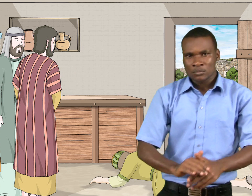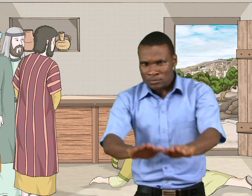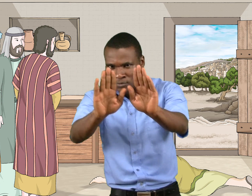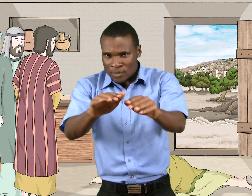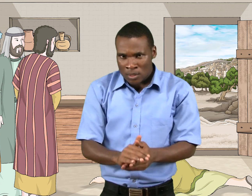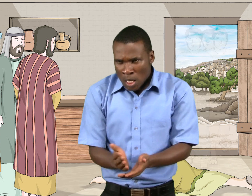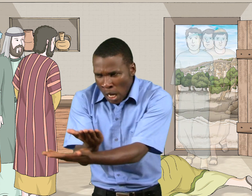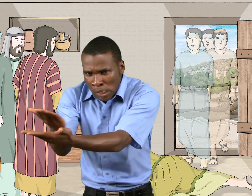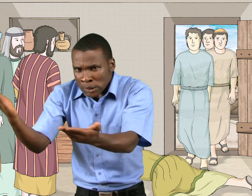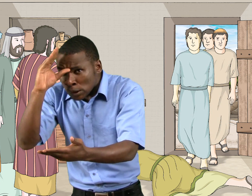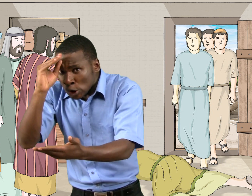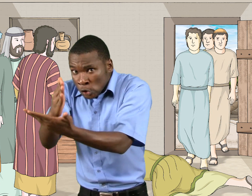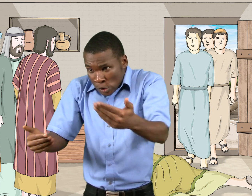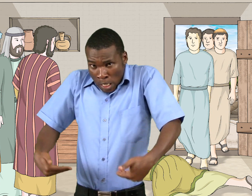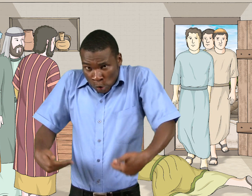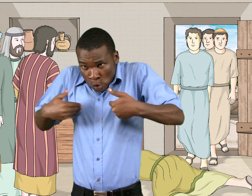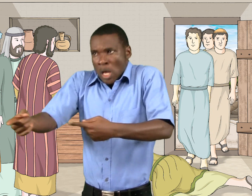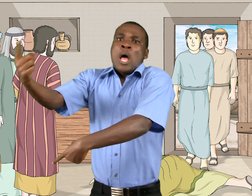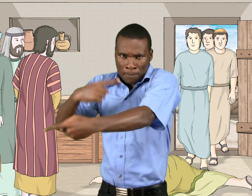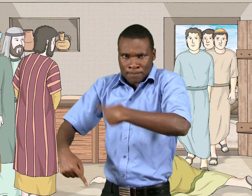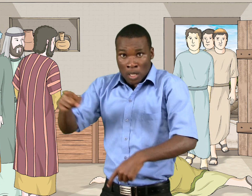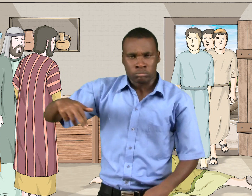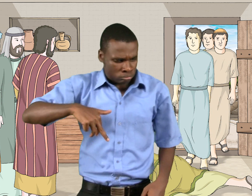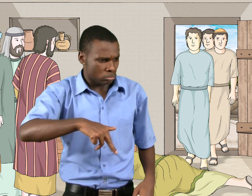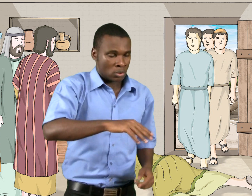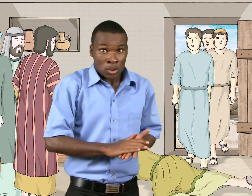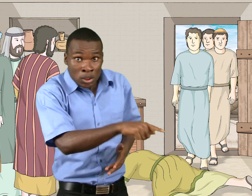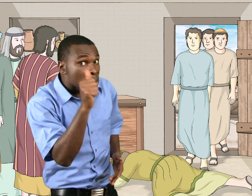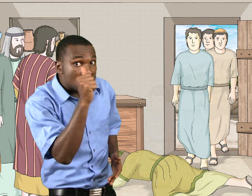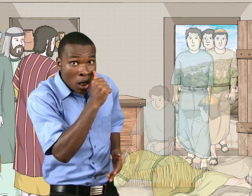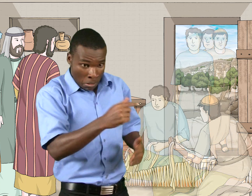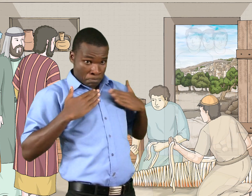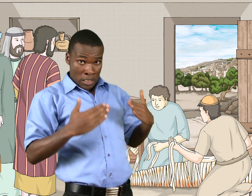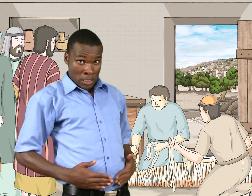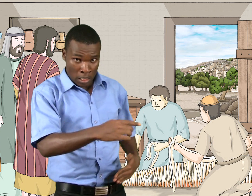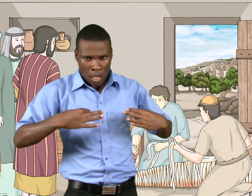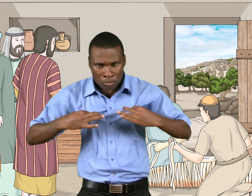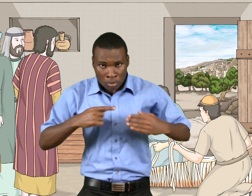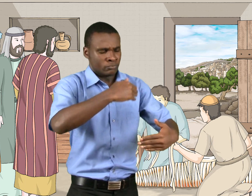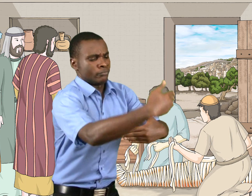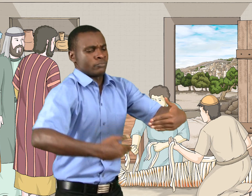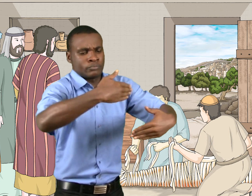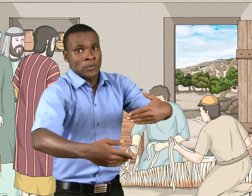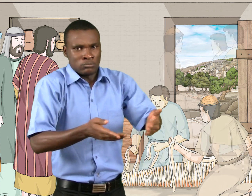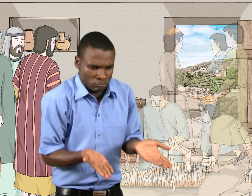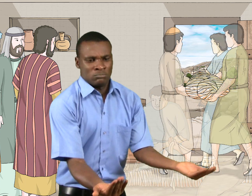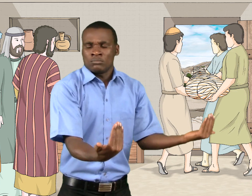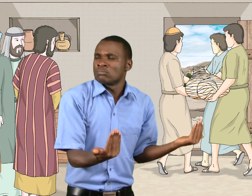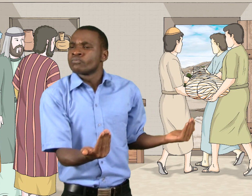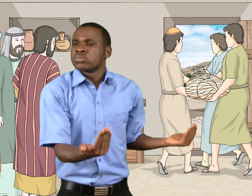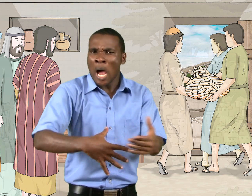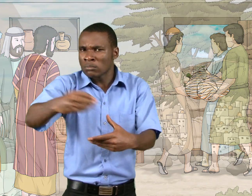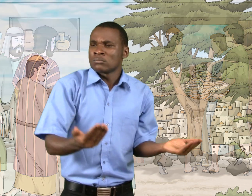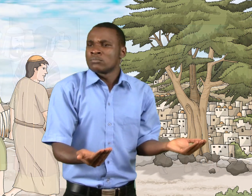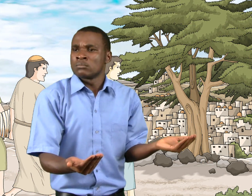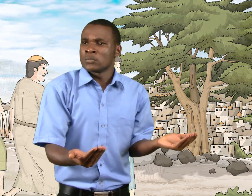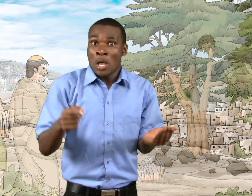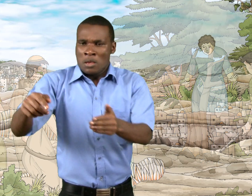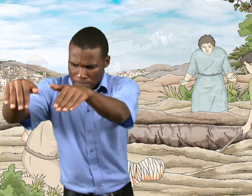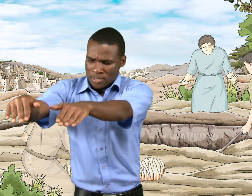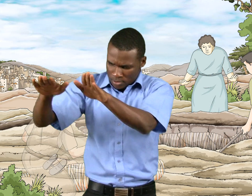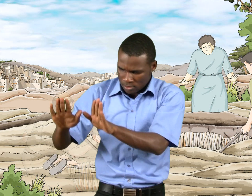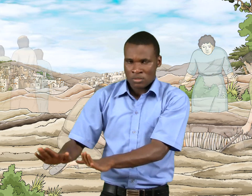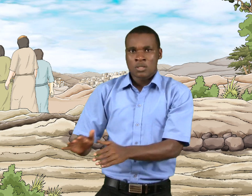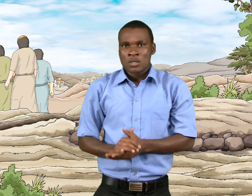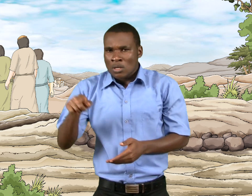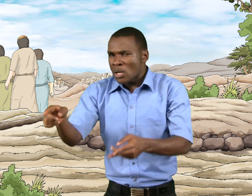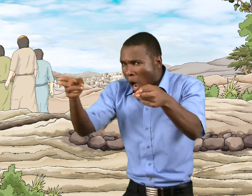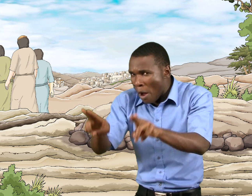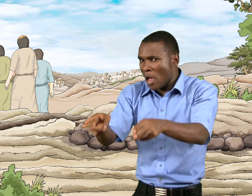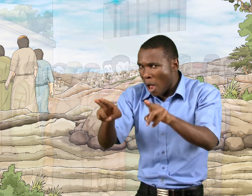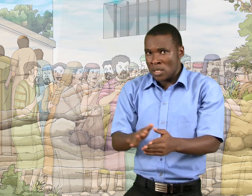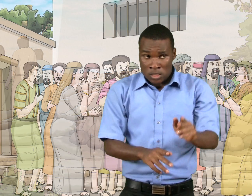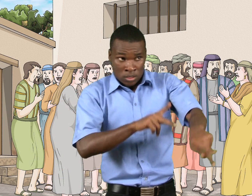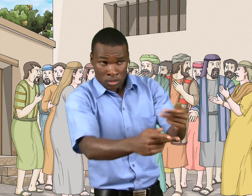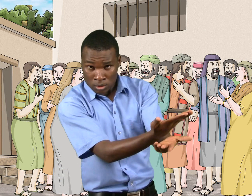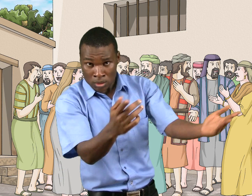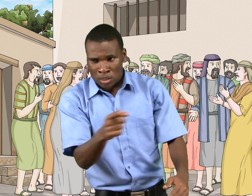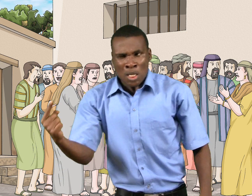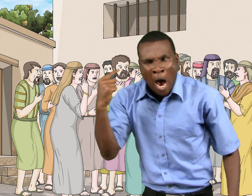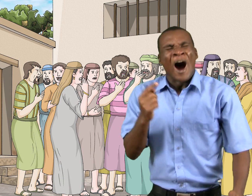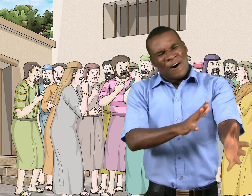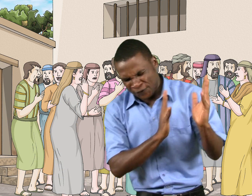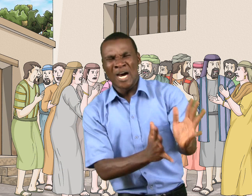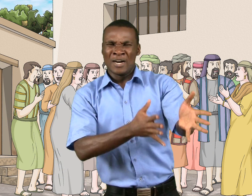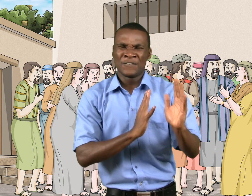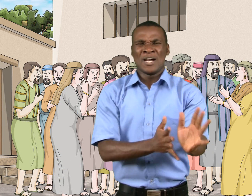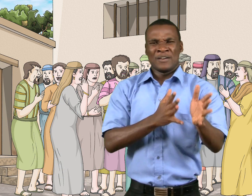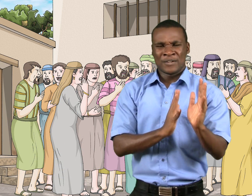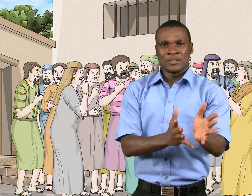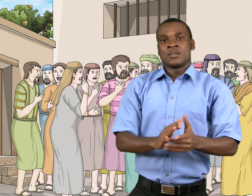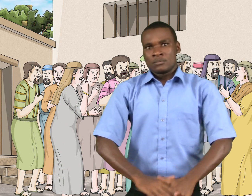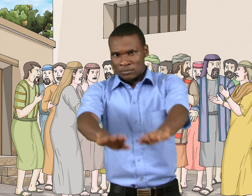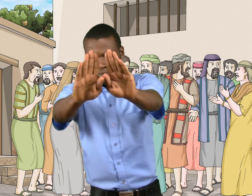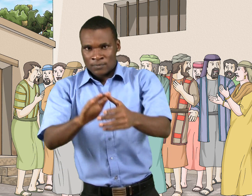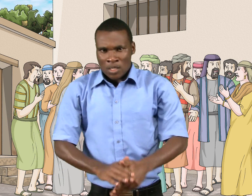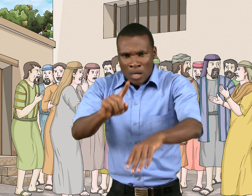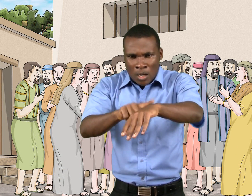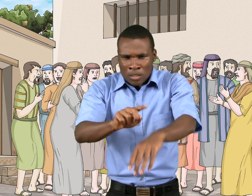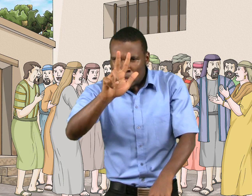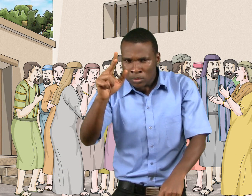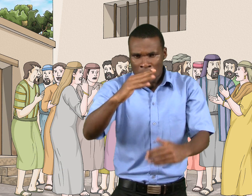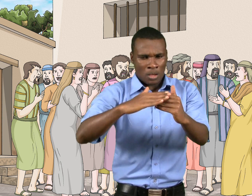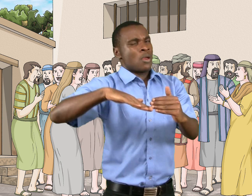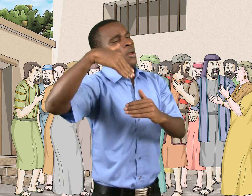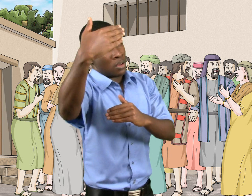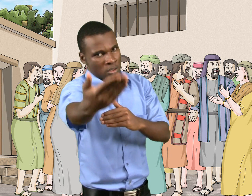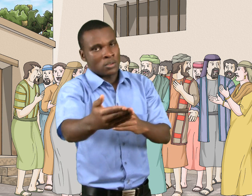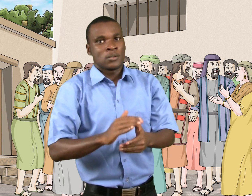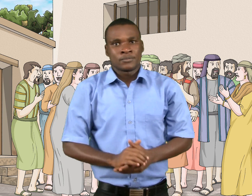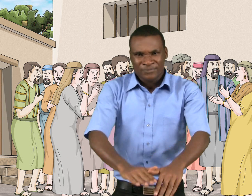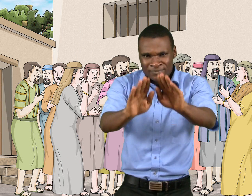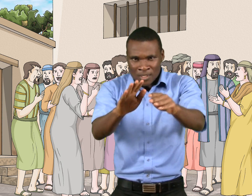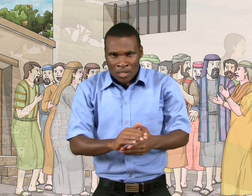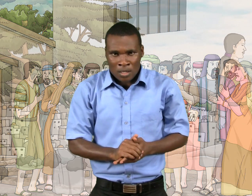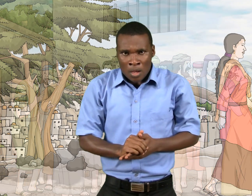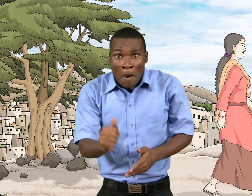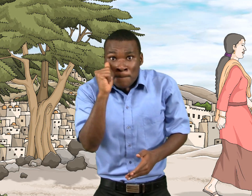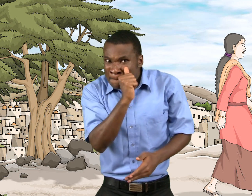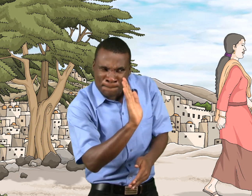Then the young men stepped forward, wrapped up his body, and carried him out and buried him.